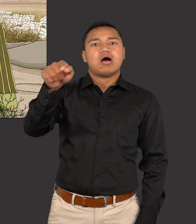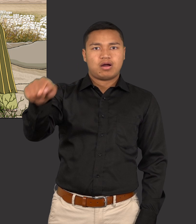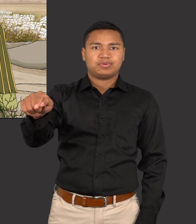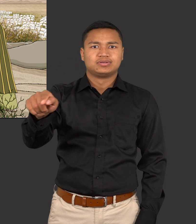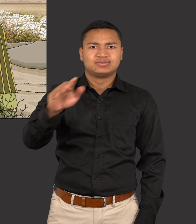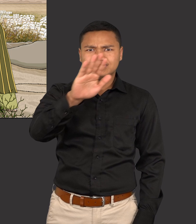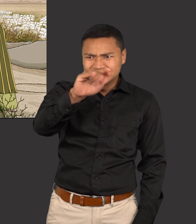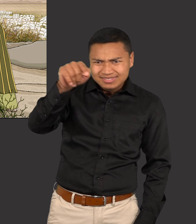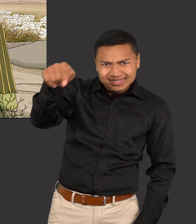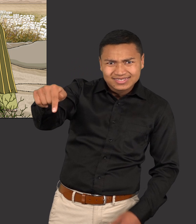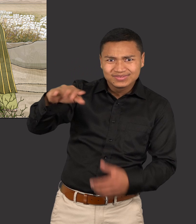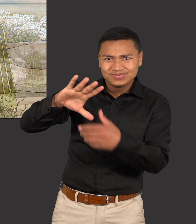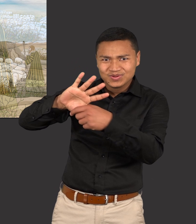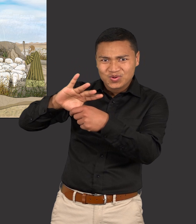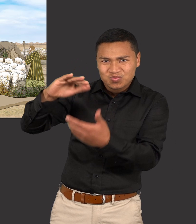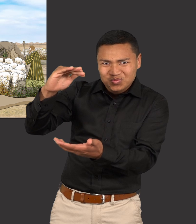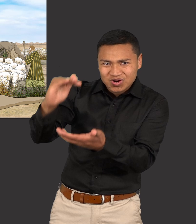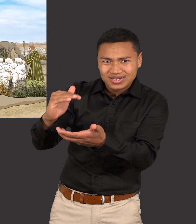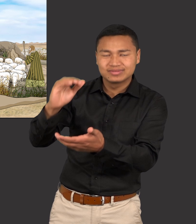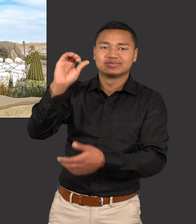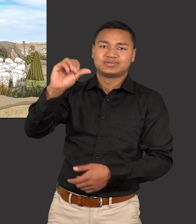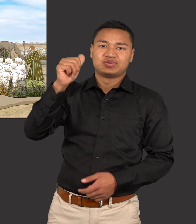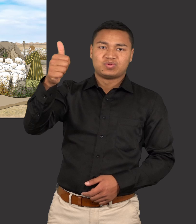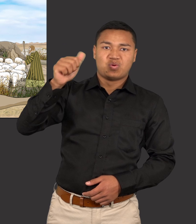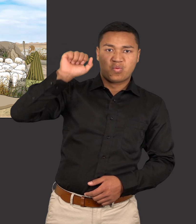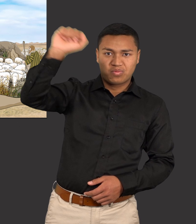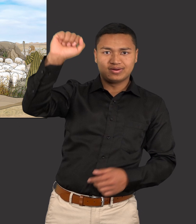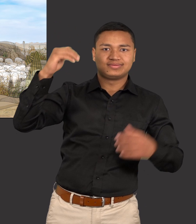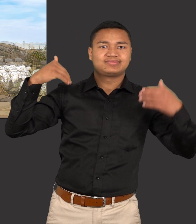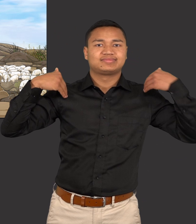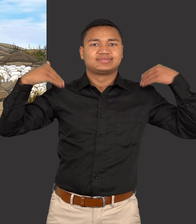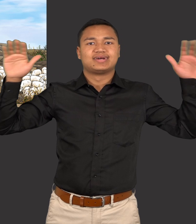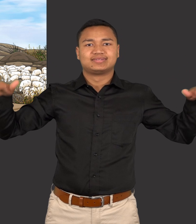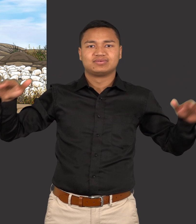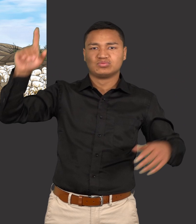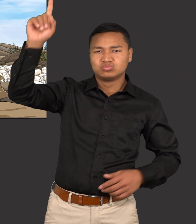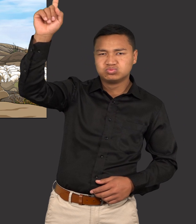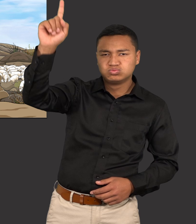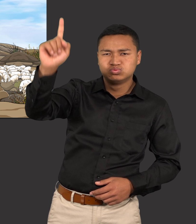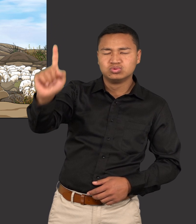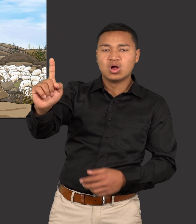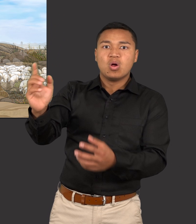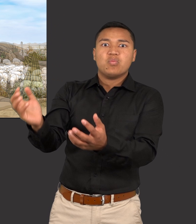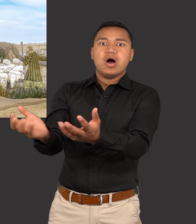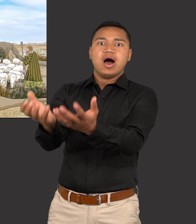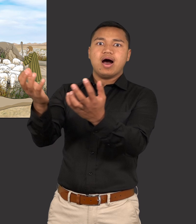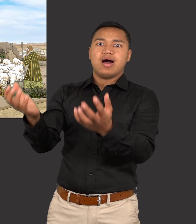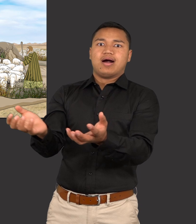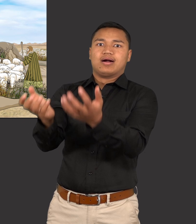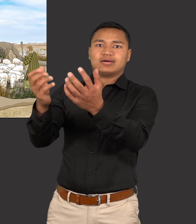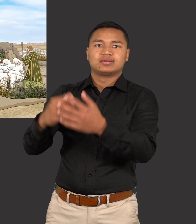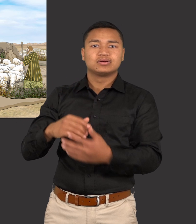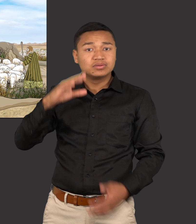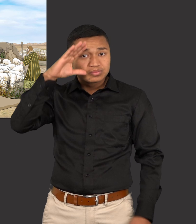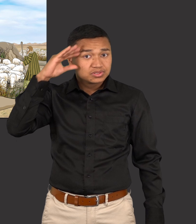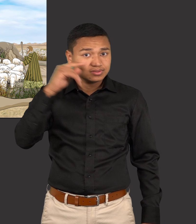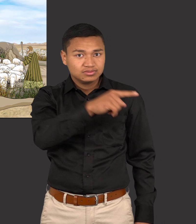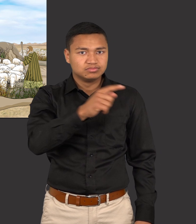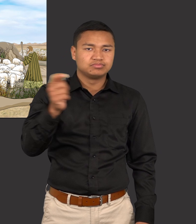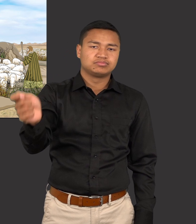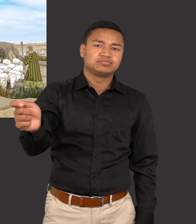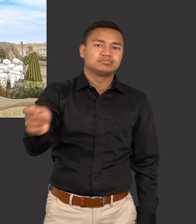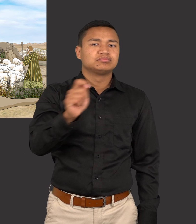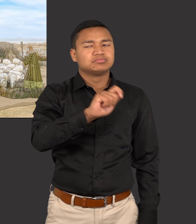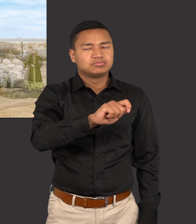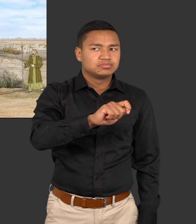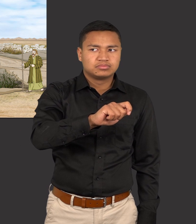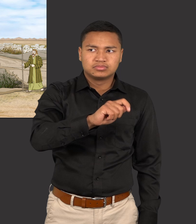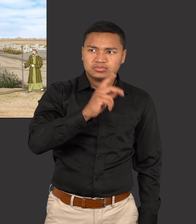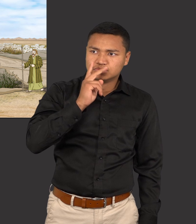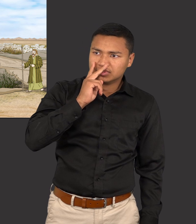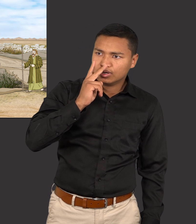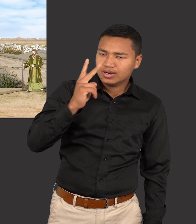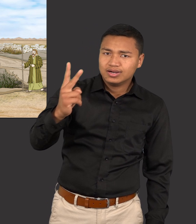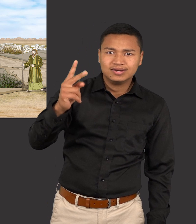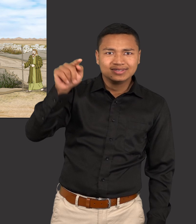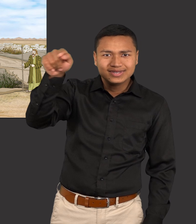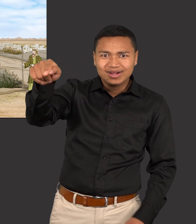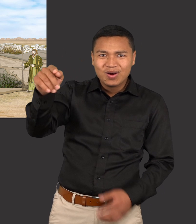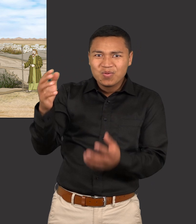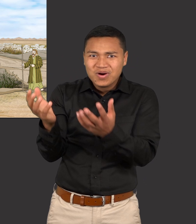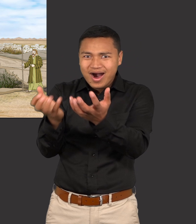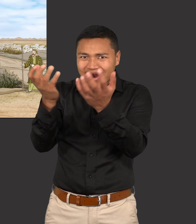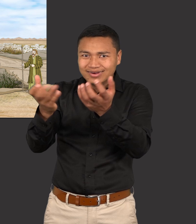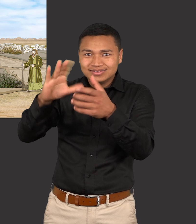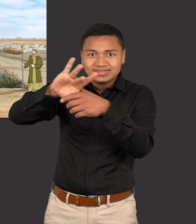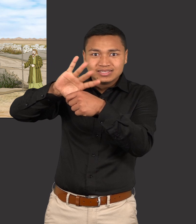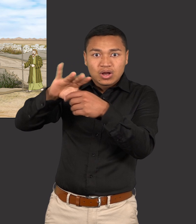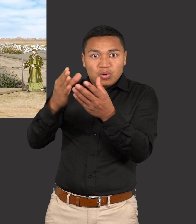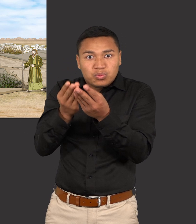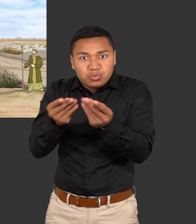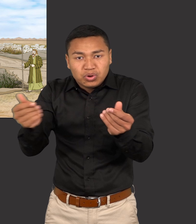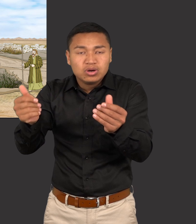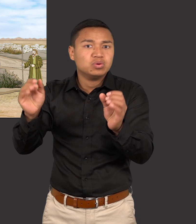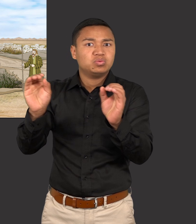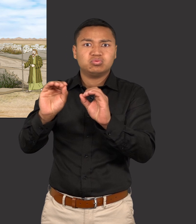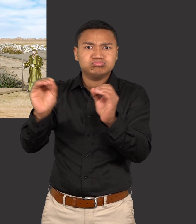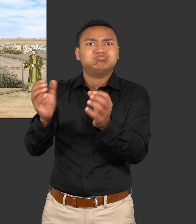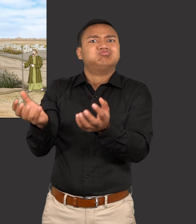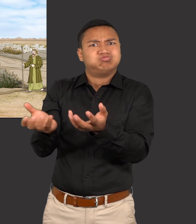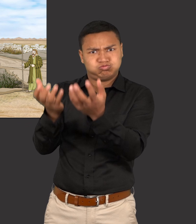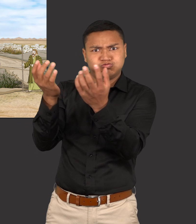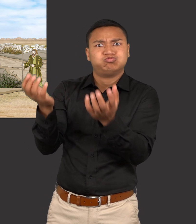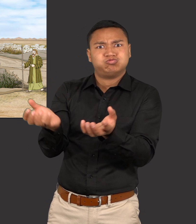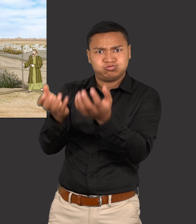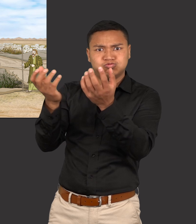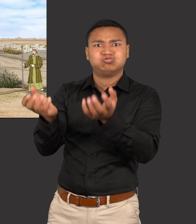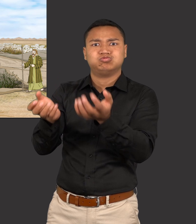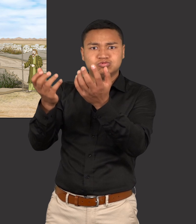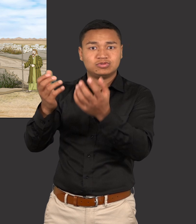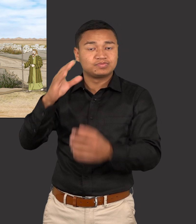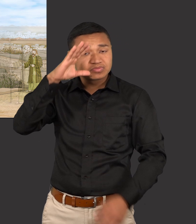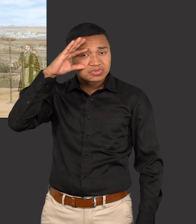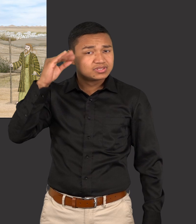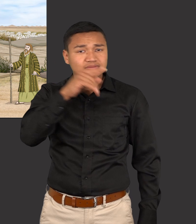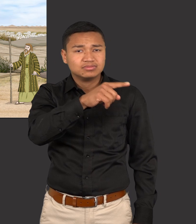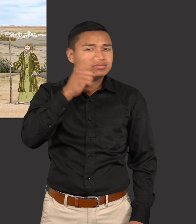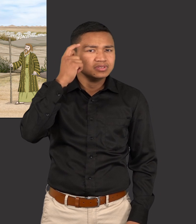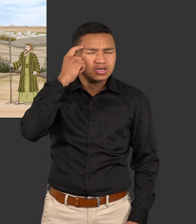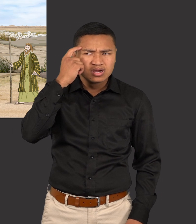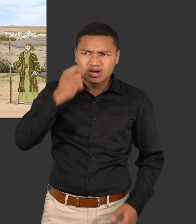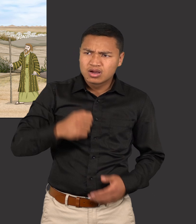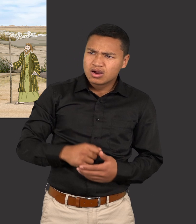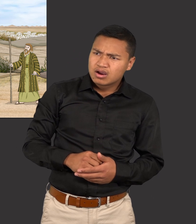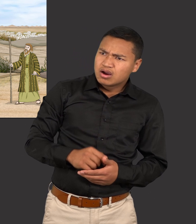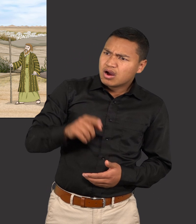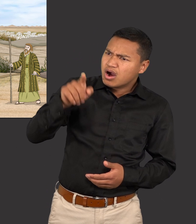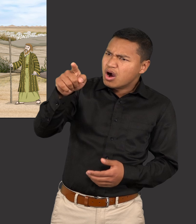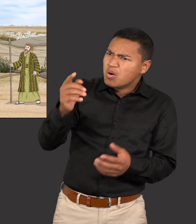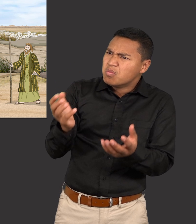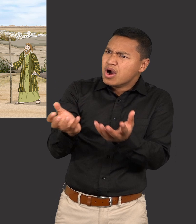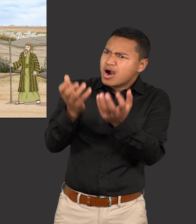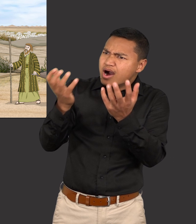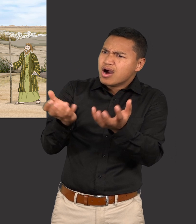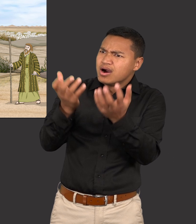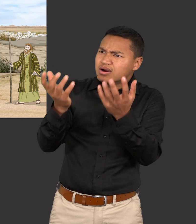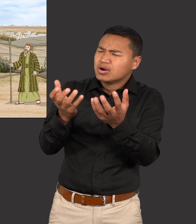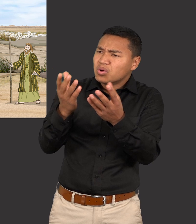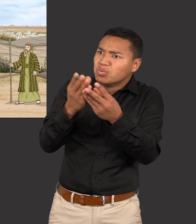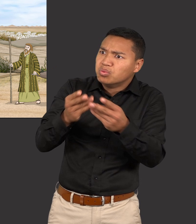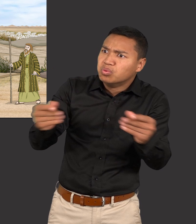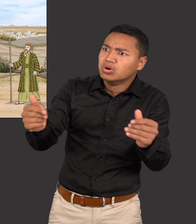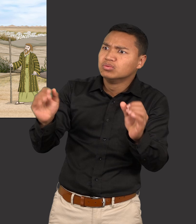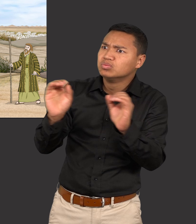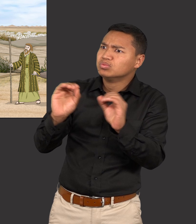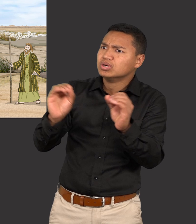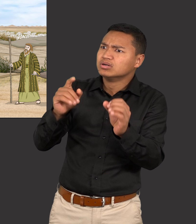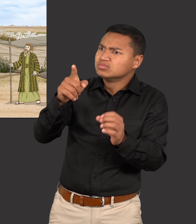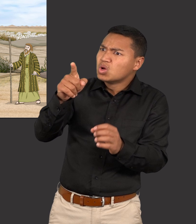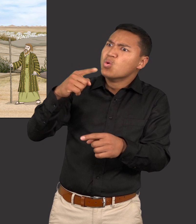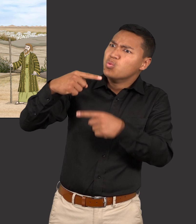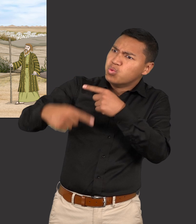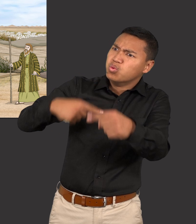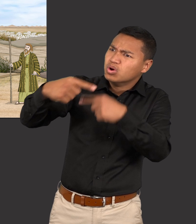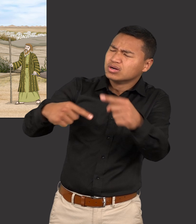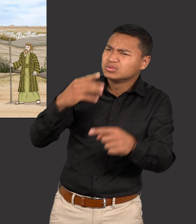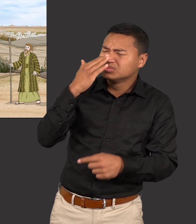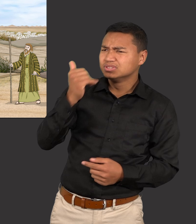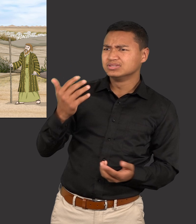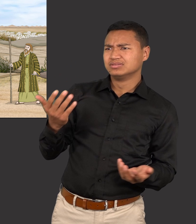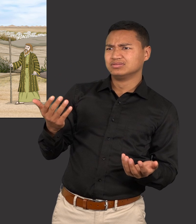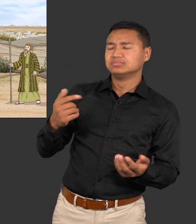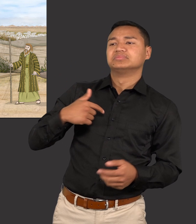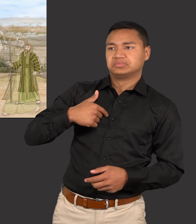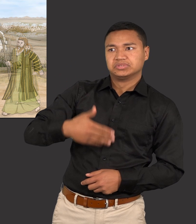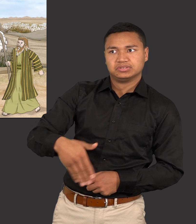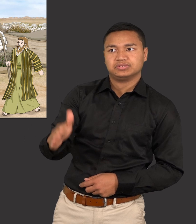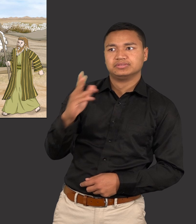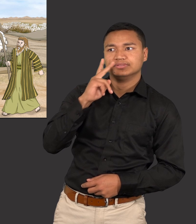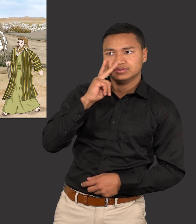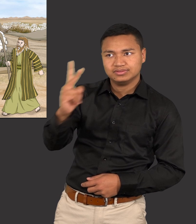There the angel of the LORD appeared to him in a blazing fire from within a bush. Moses saw the bush ablaze with fire, but it was not consumed. So Moses thought, “I must go over and see this marvelous sight.